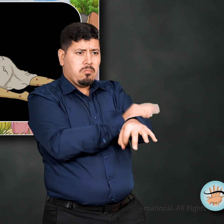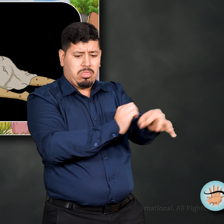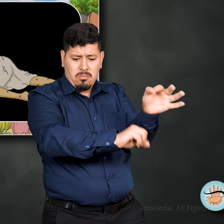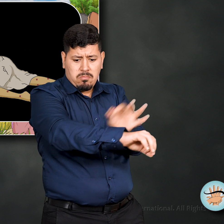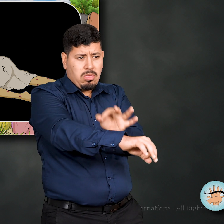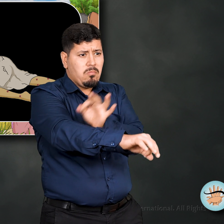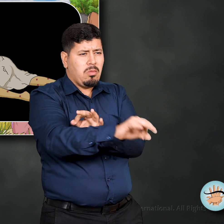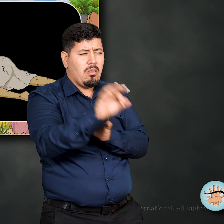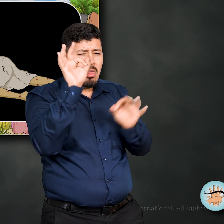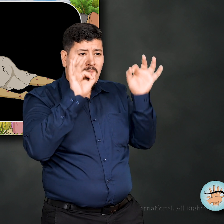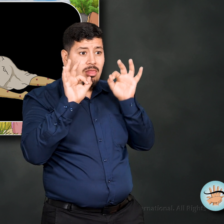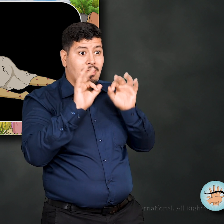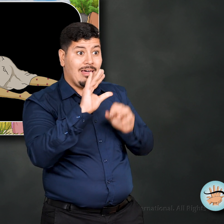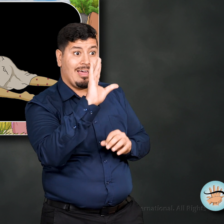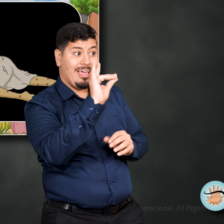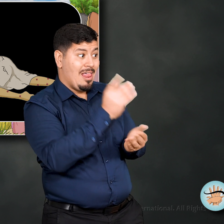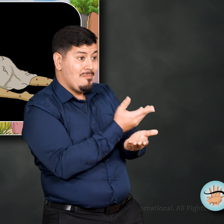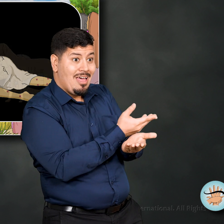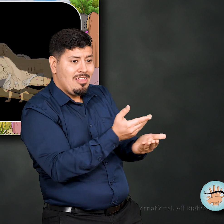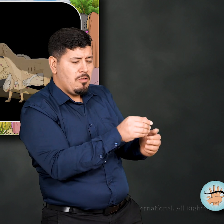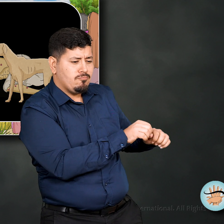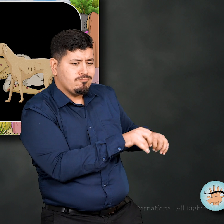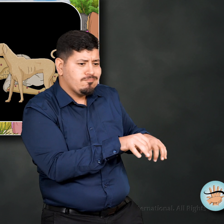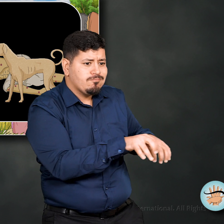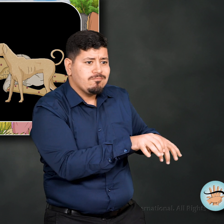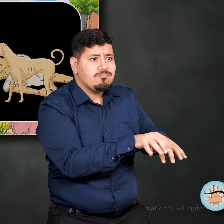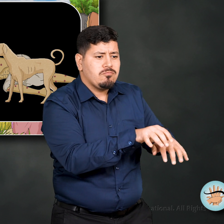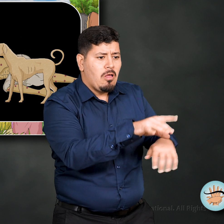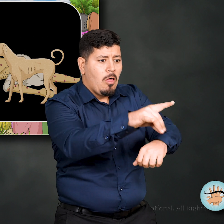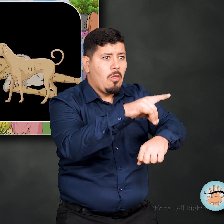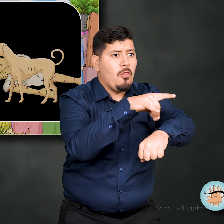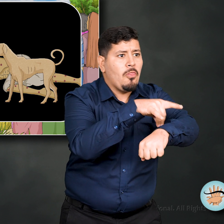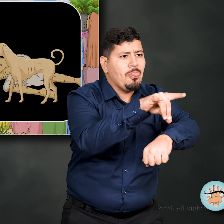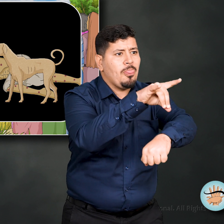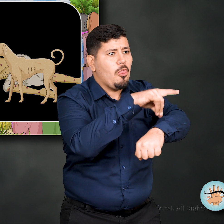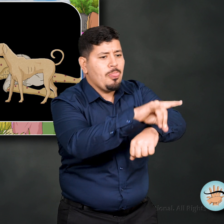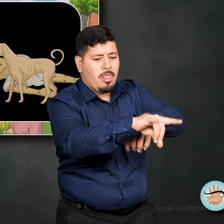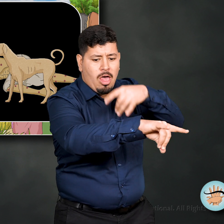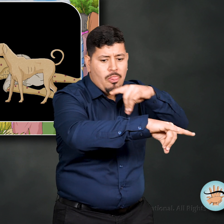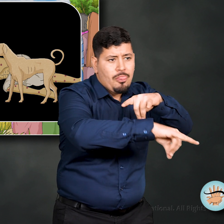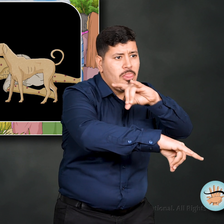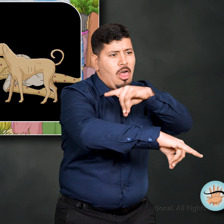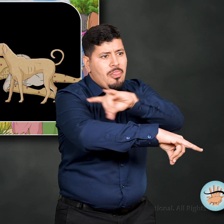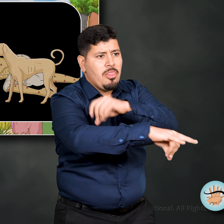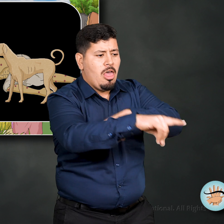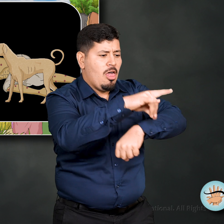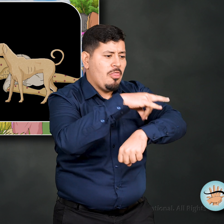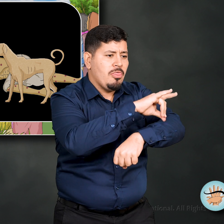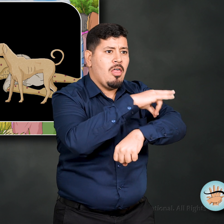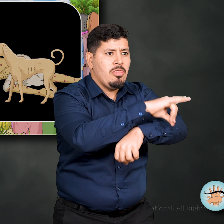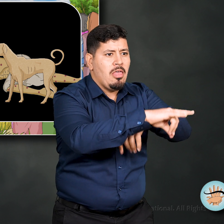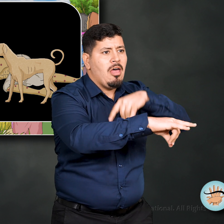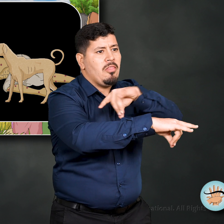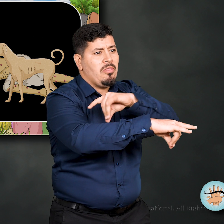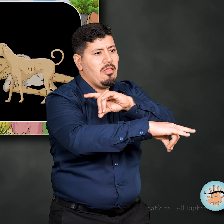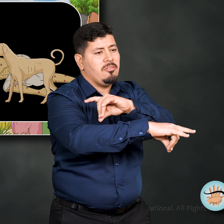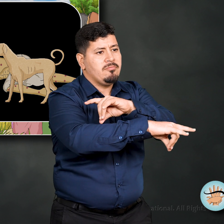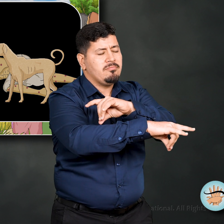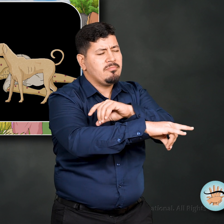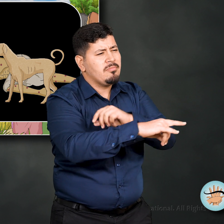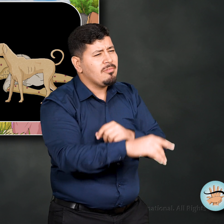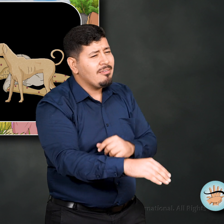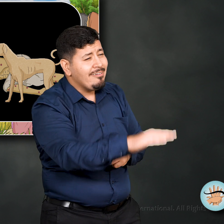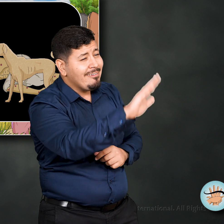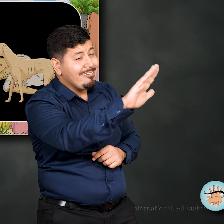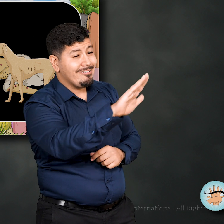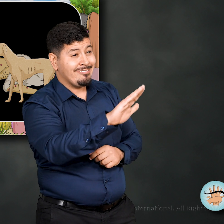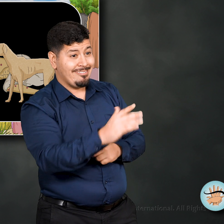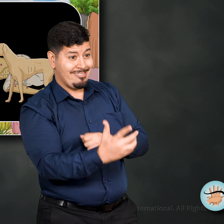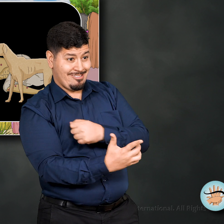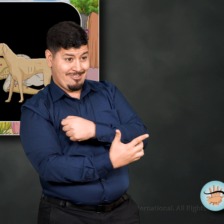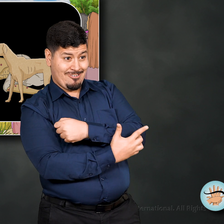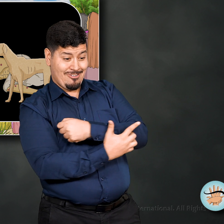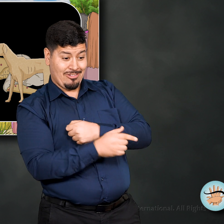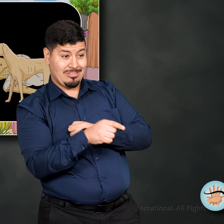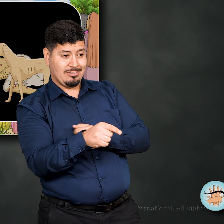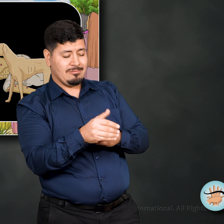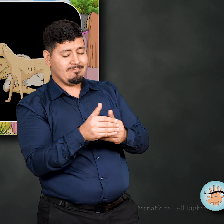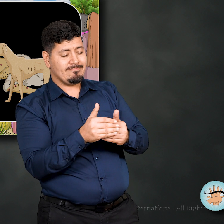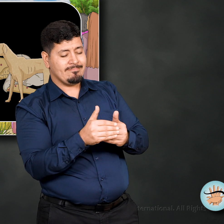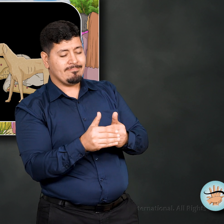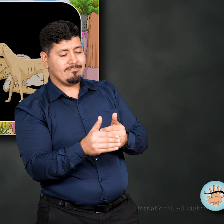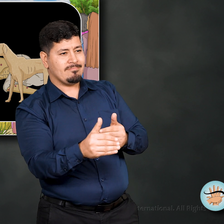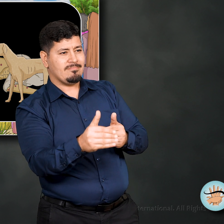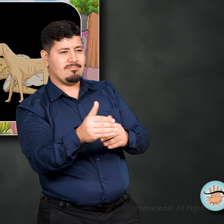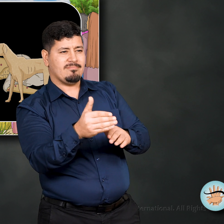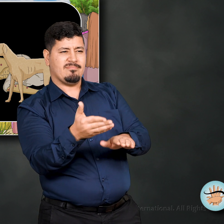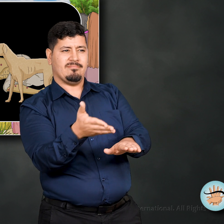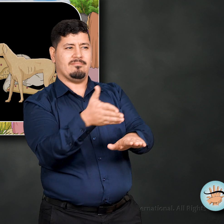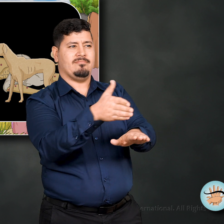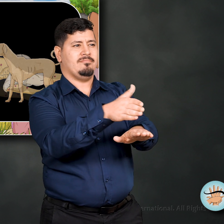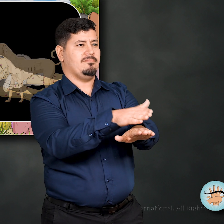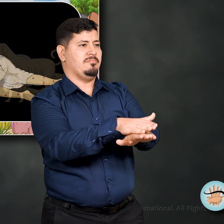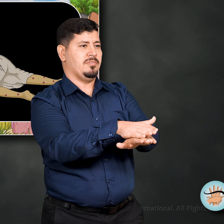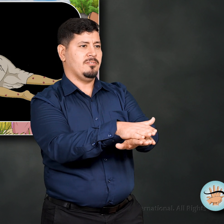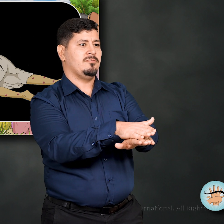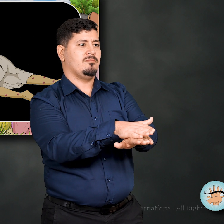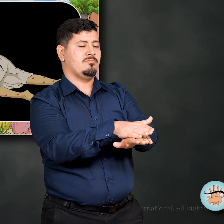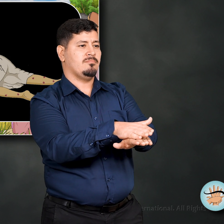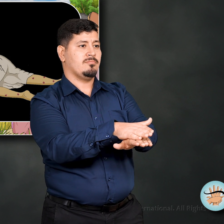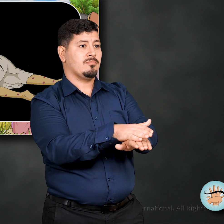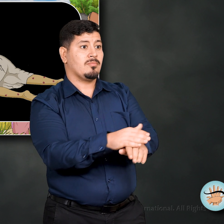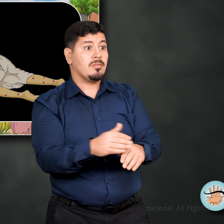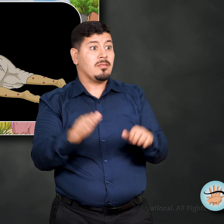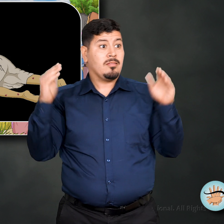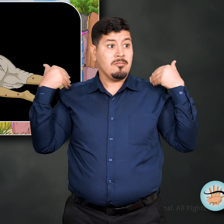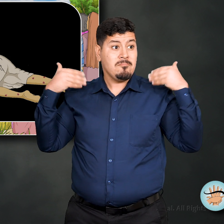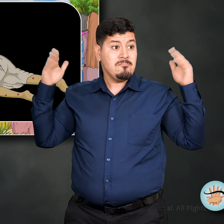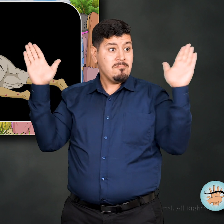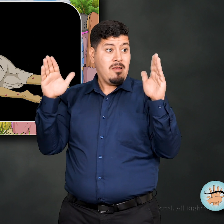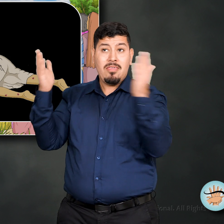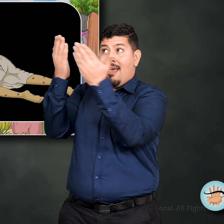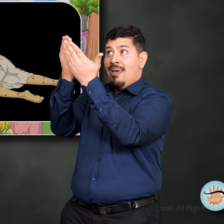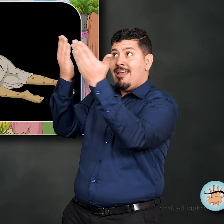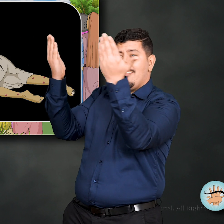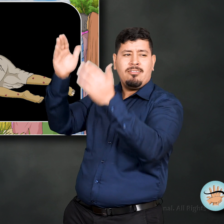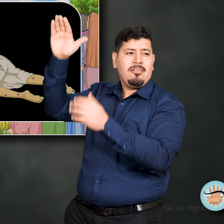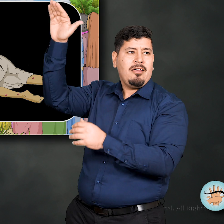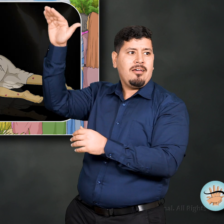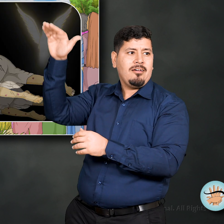Even the dogs came and licked his sores.